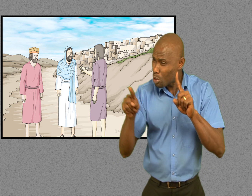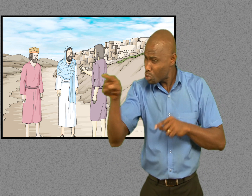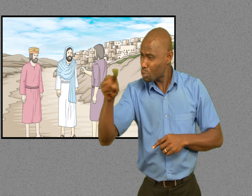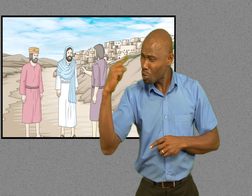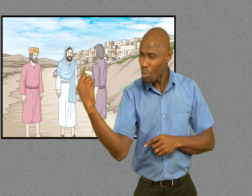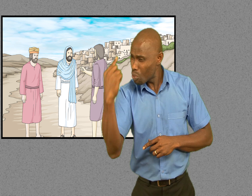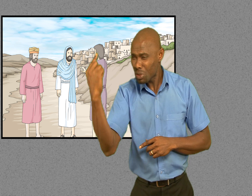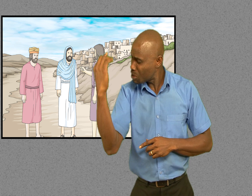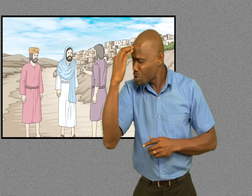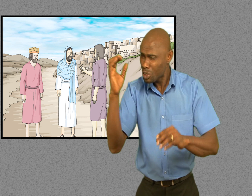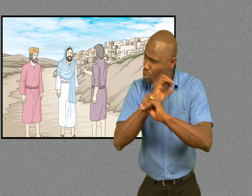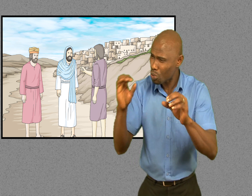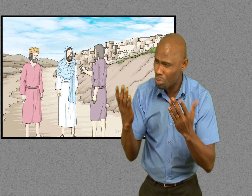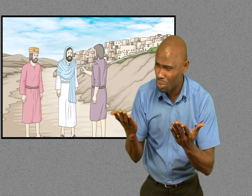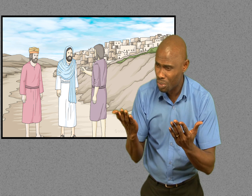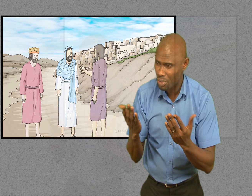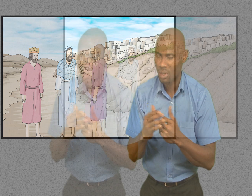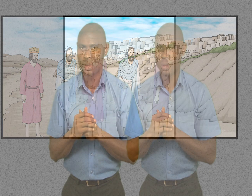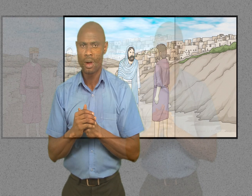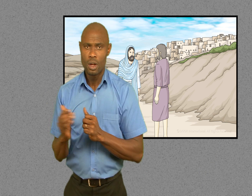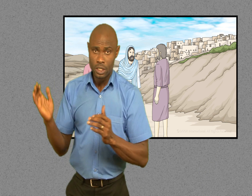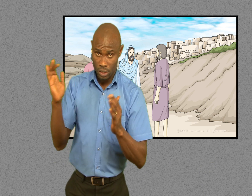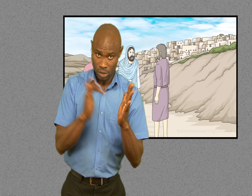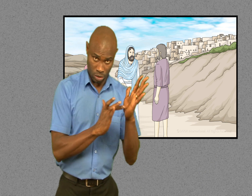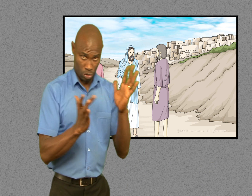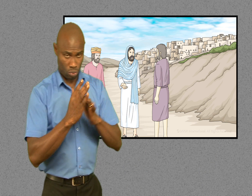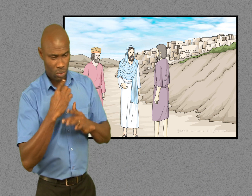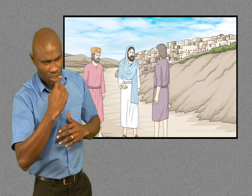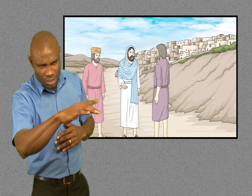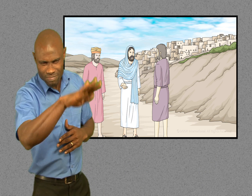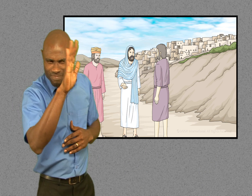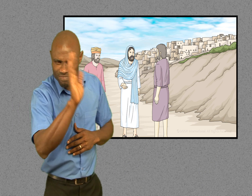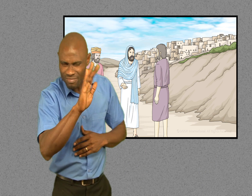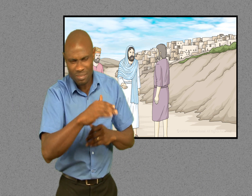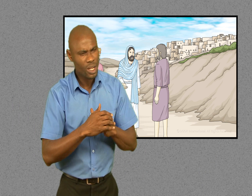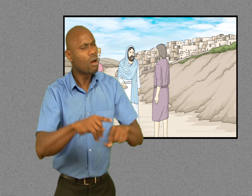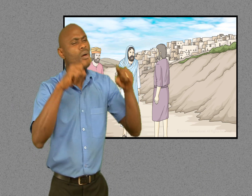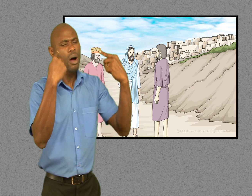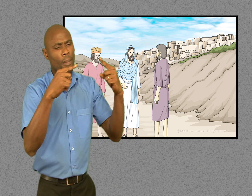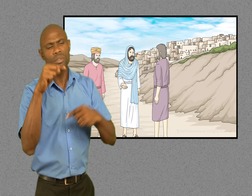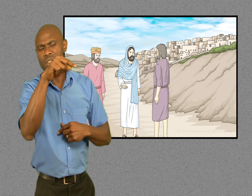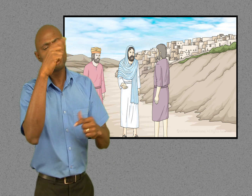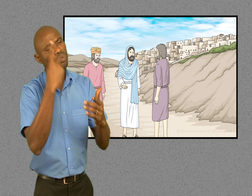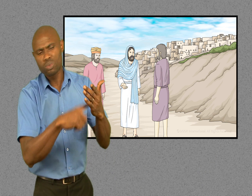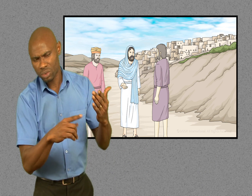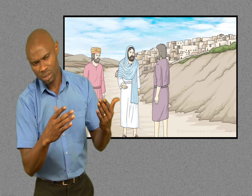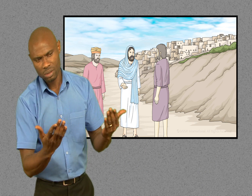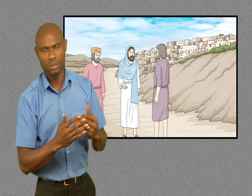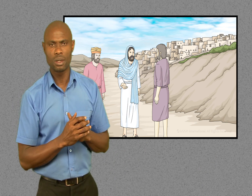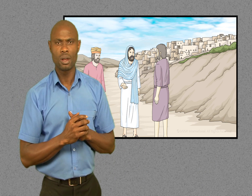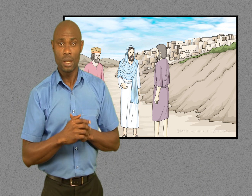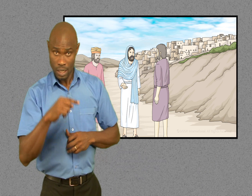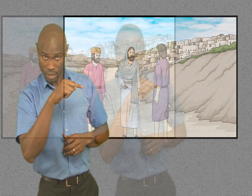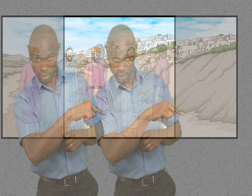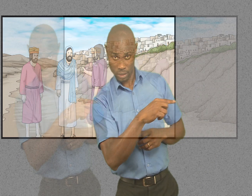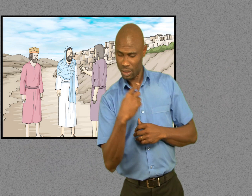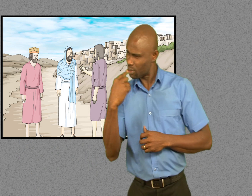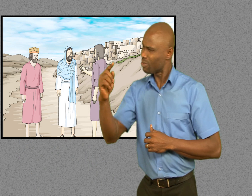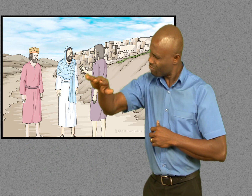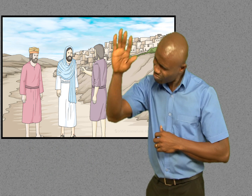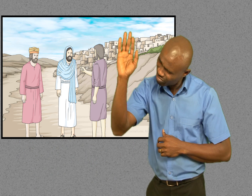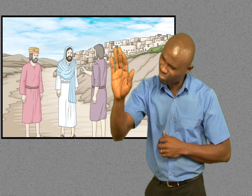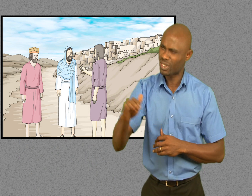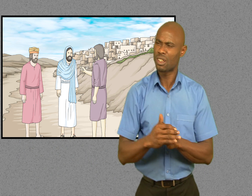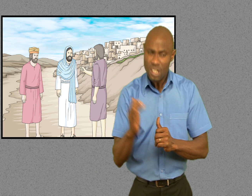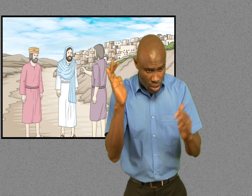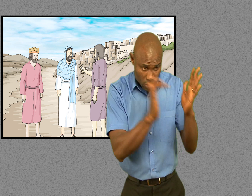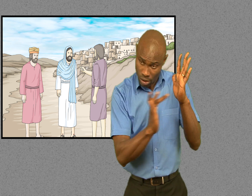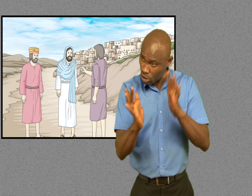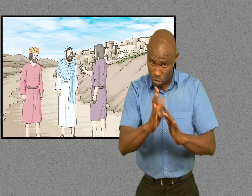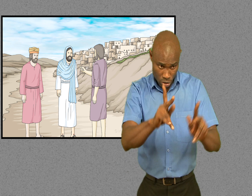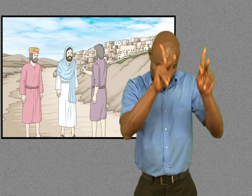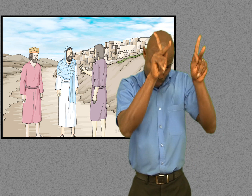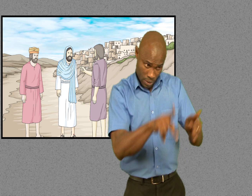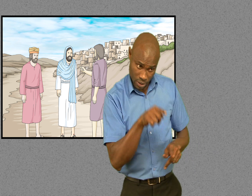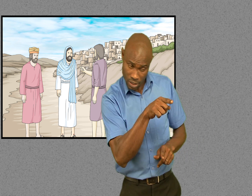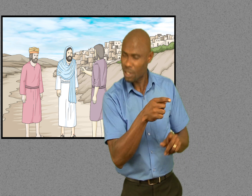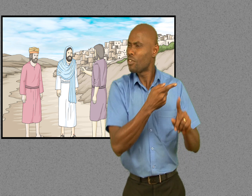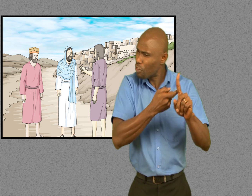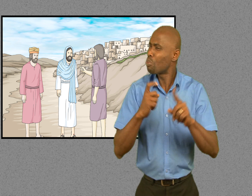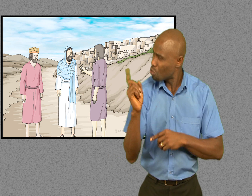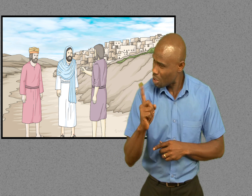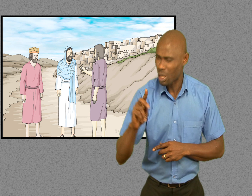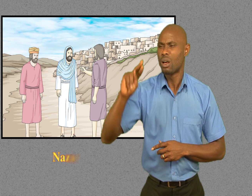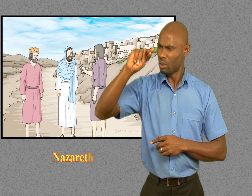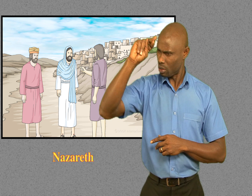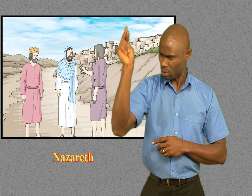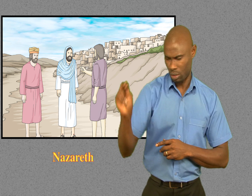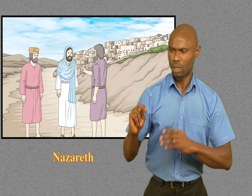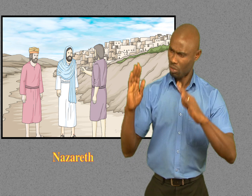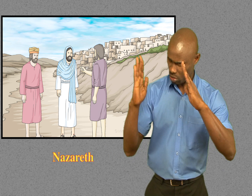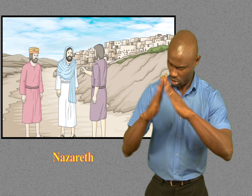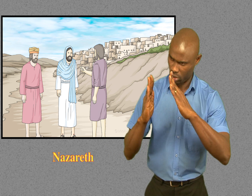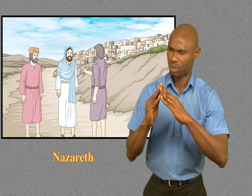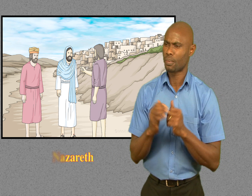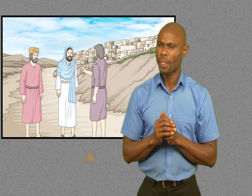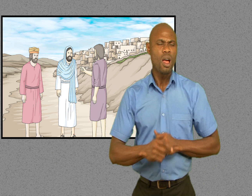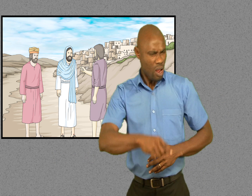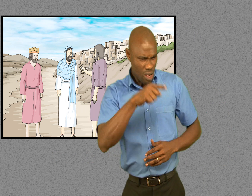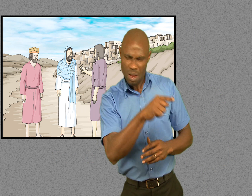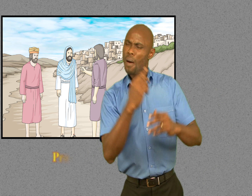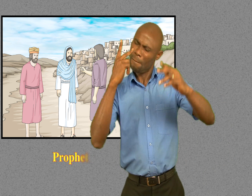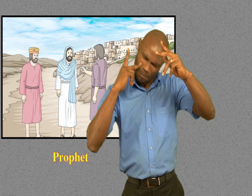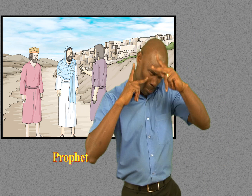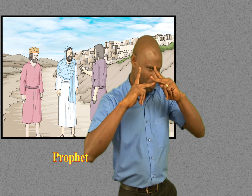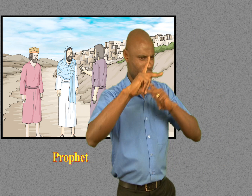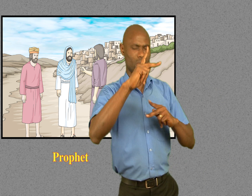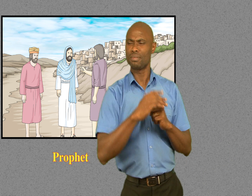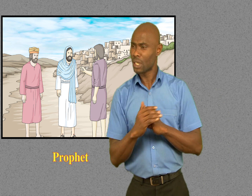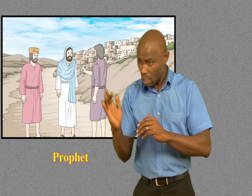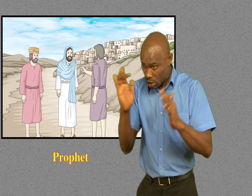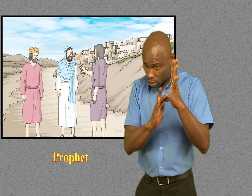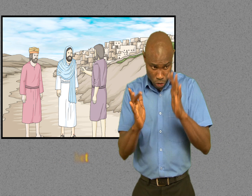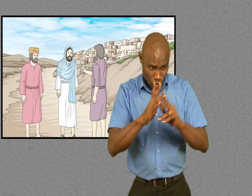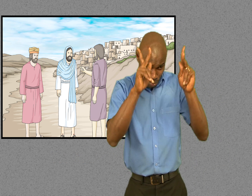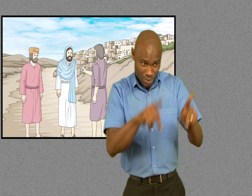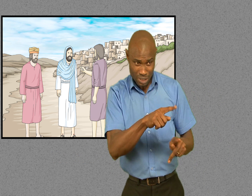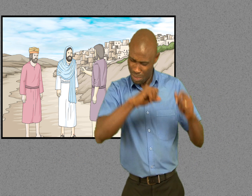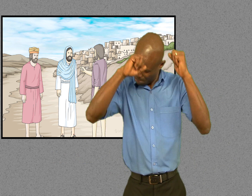“What things?” He asked. “The events involving Jesus of Nazareth,” they answered.